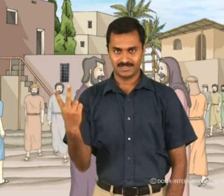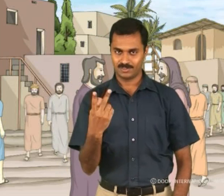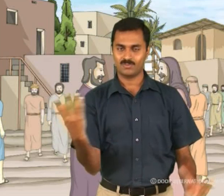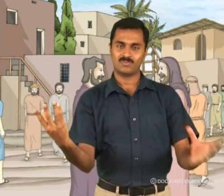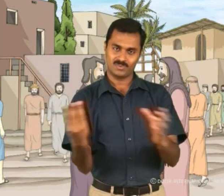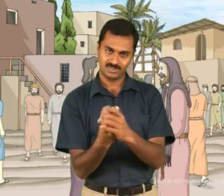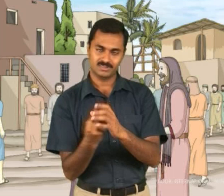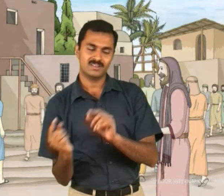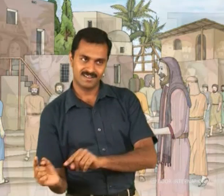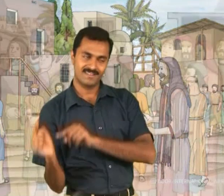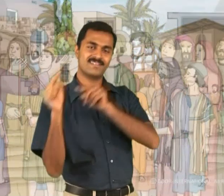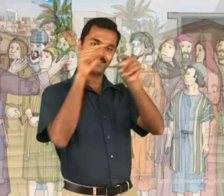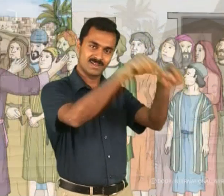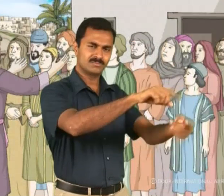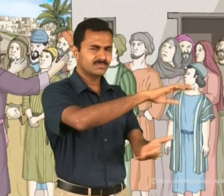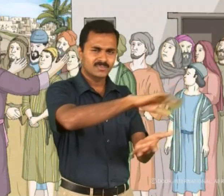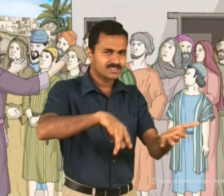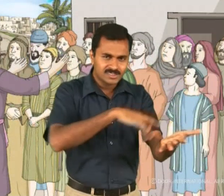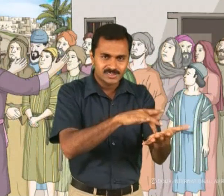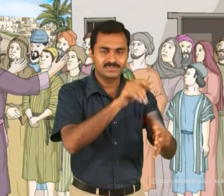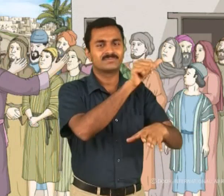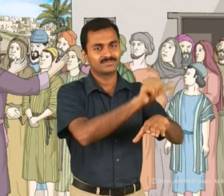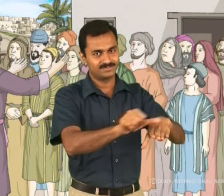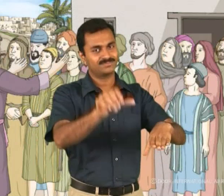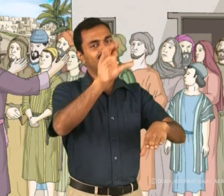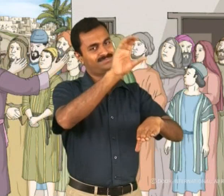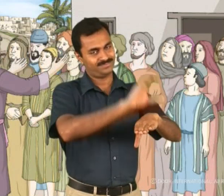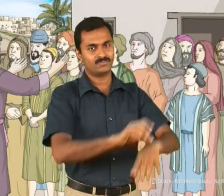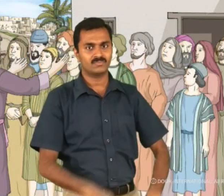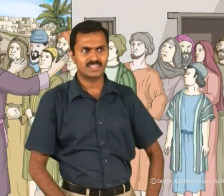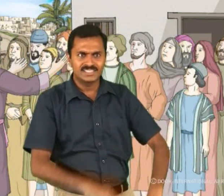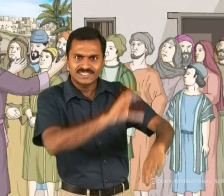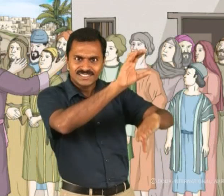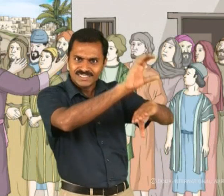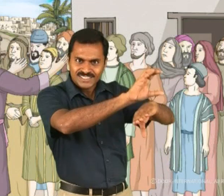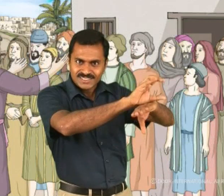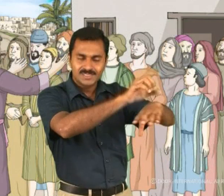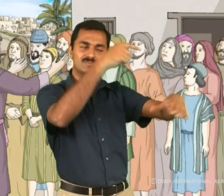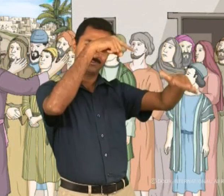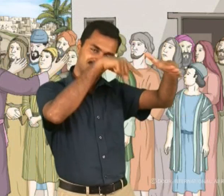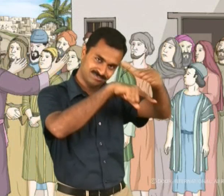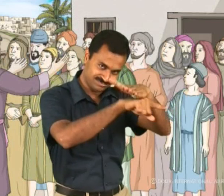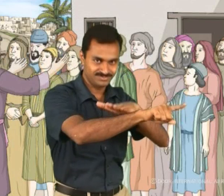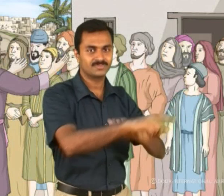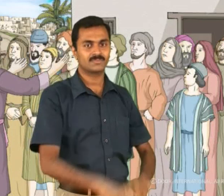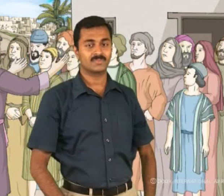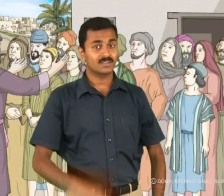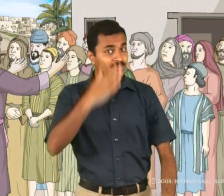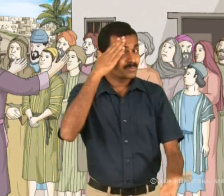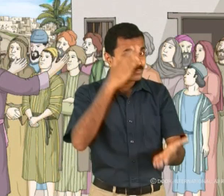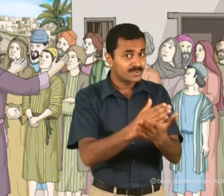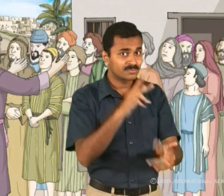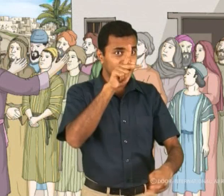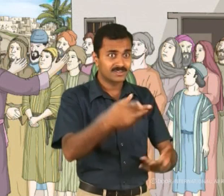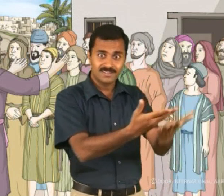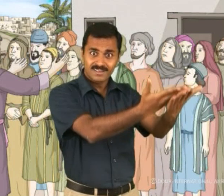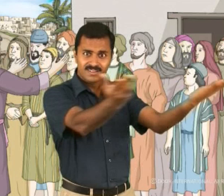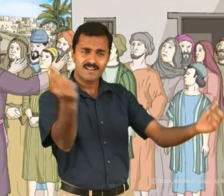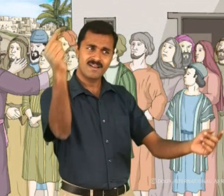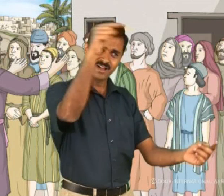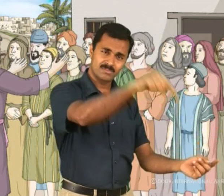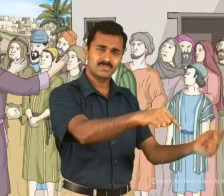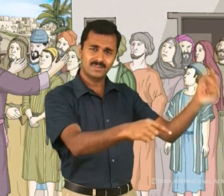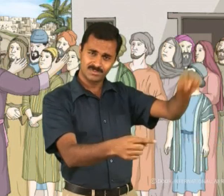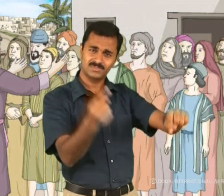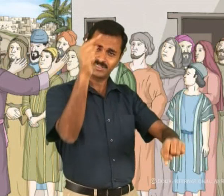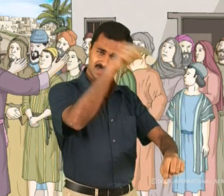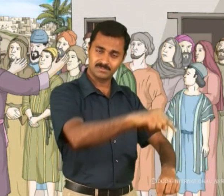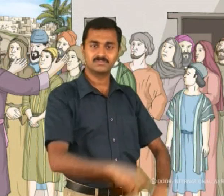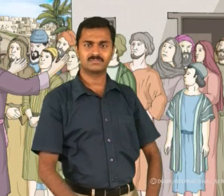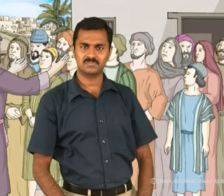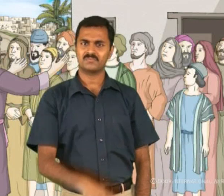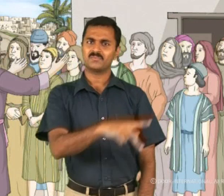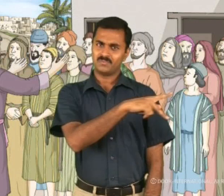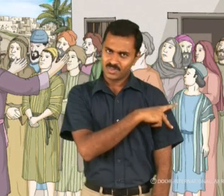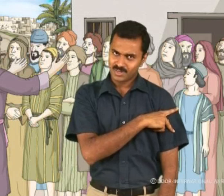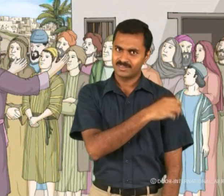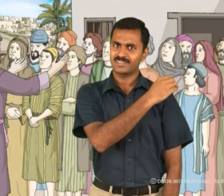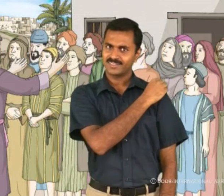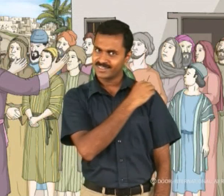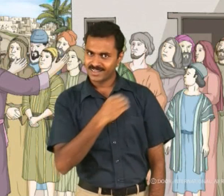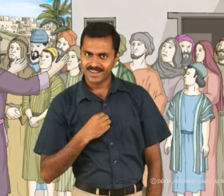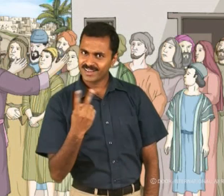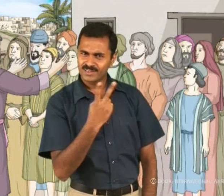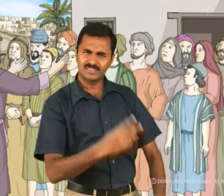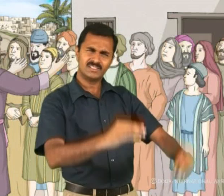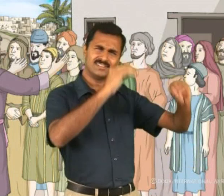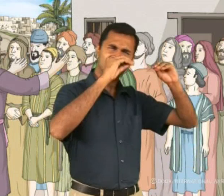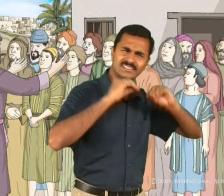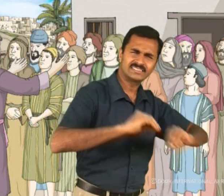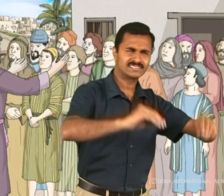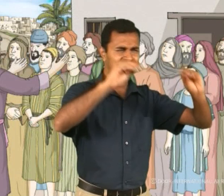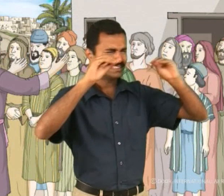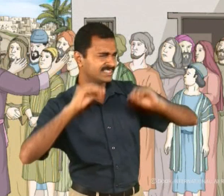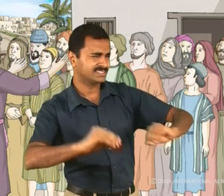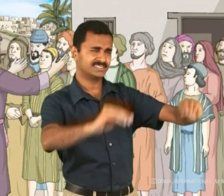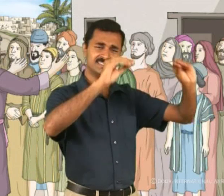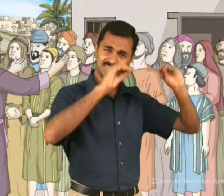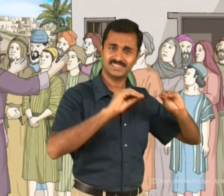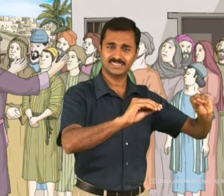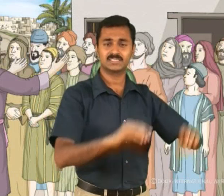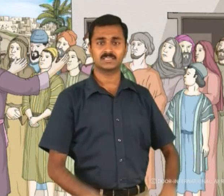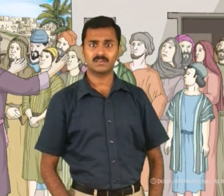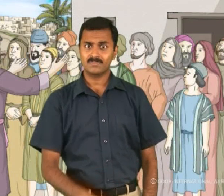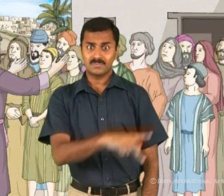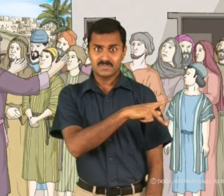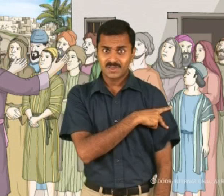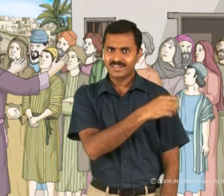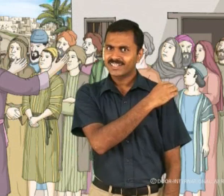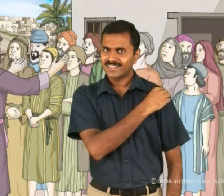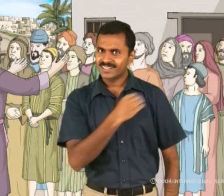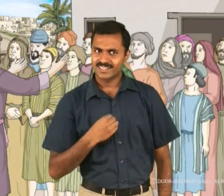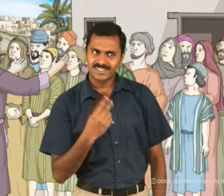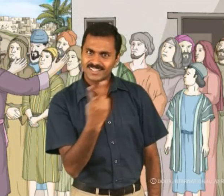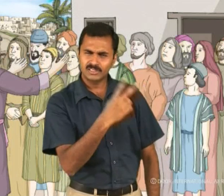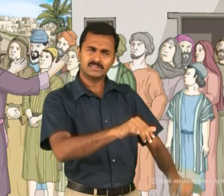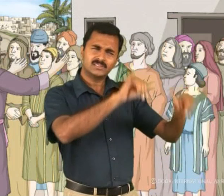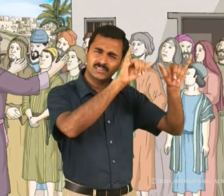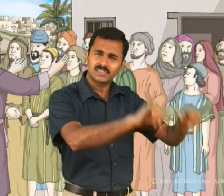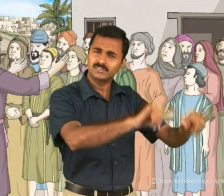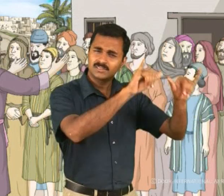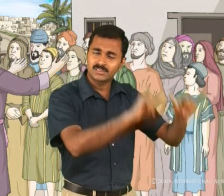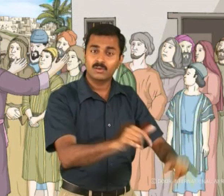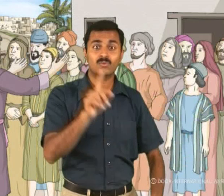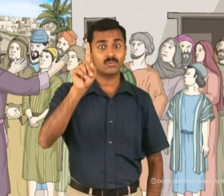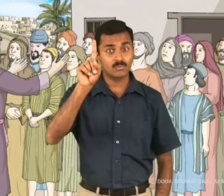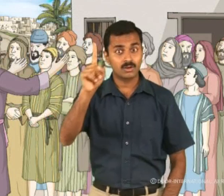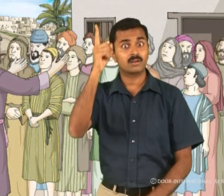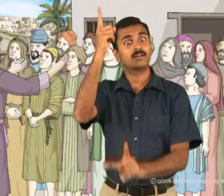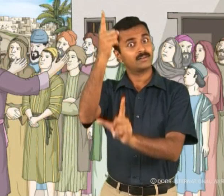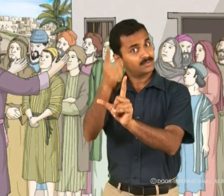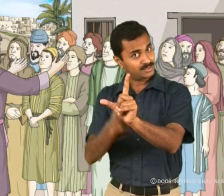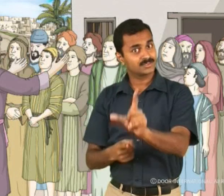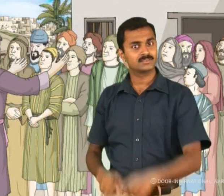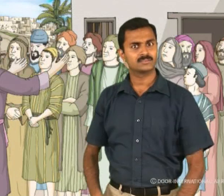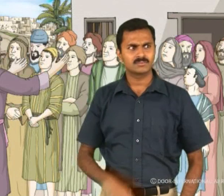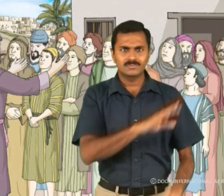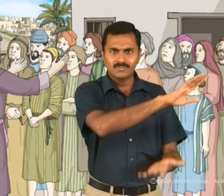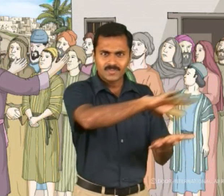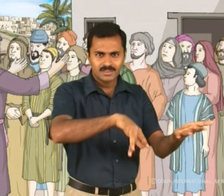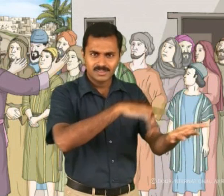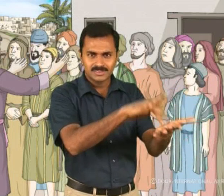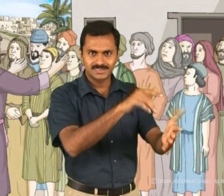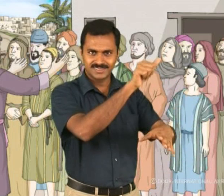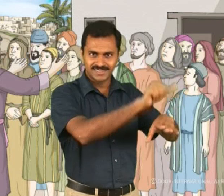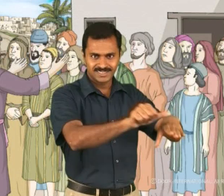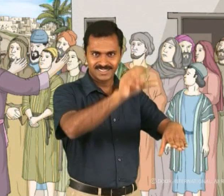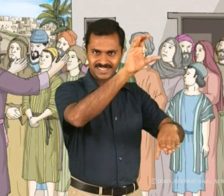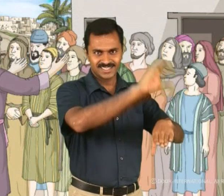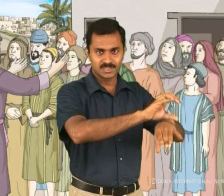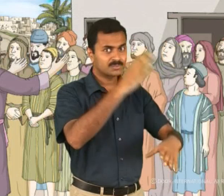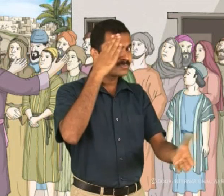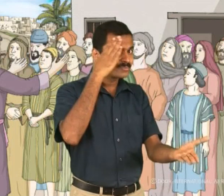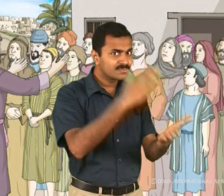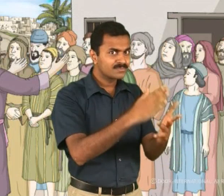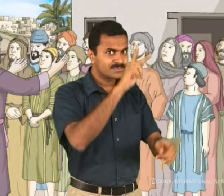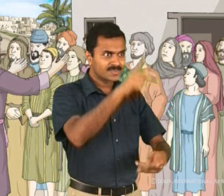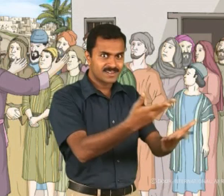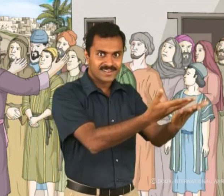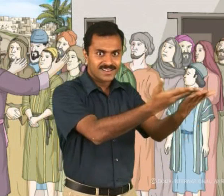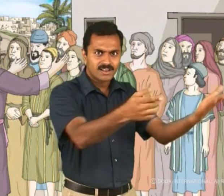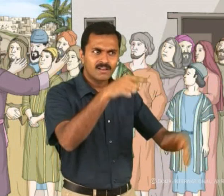So for a full year they met together with the church and taught large numbers of people.